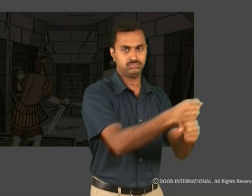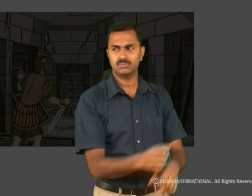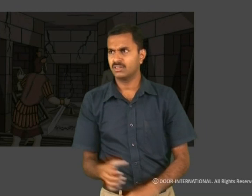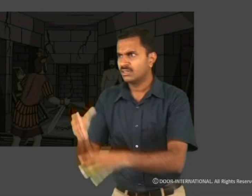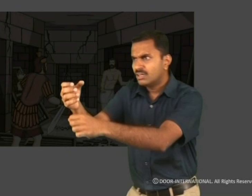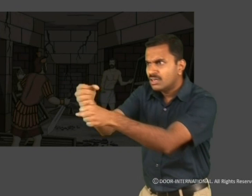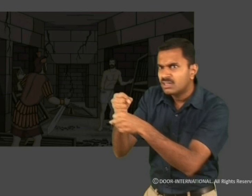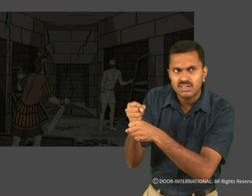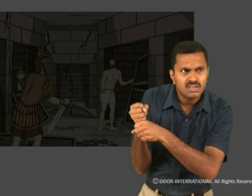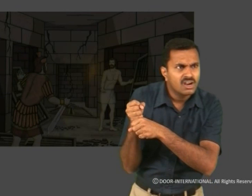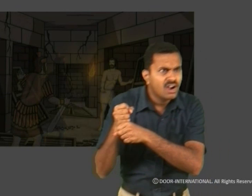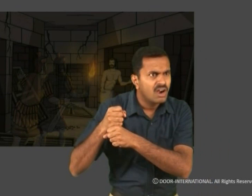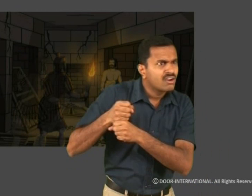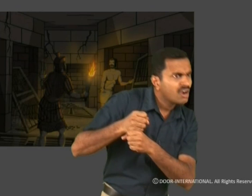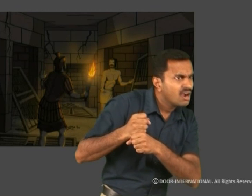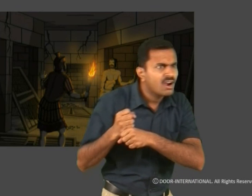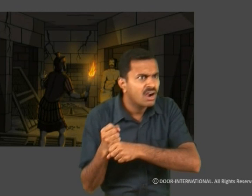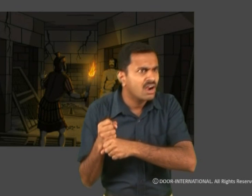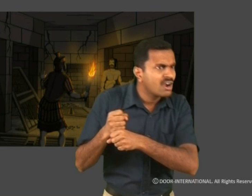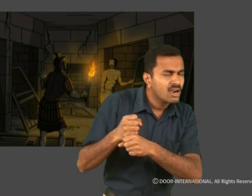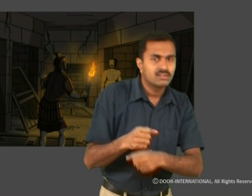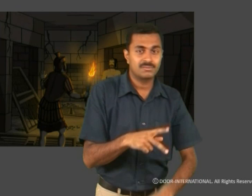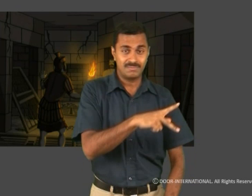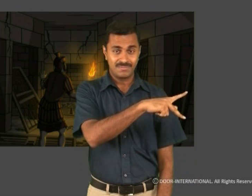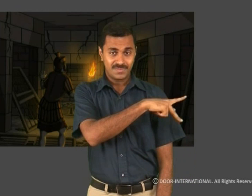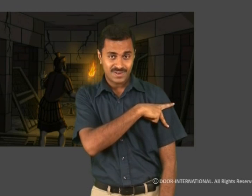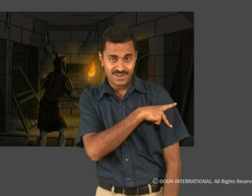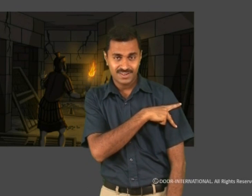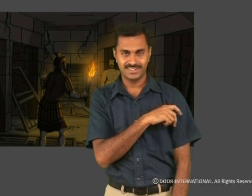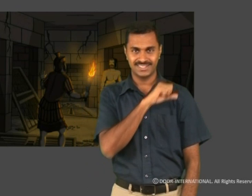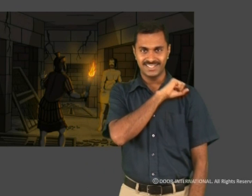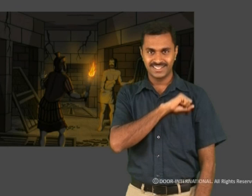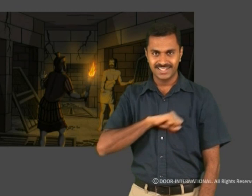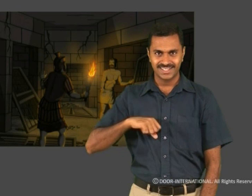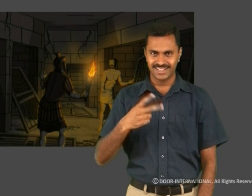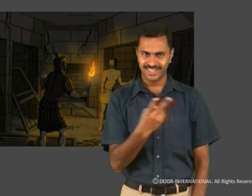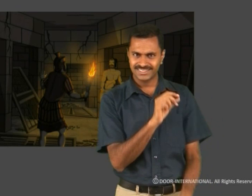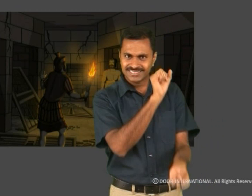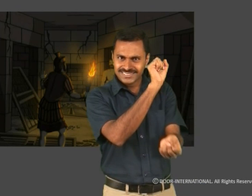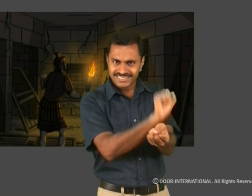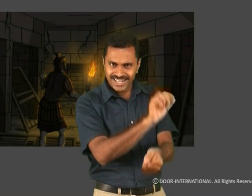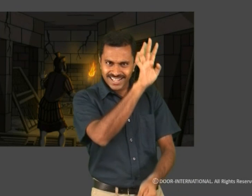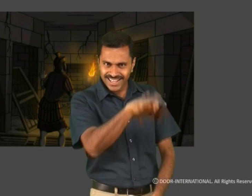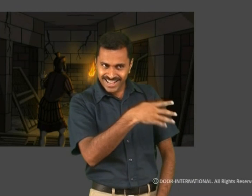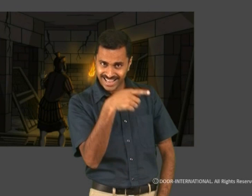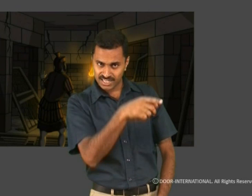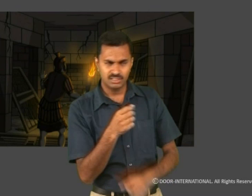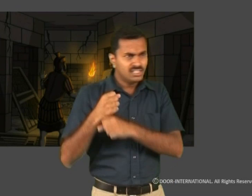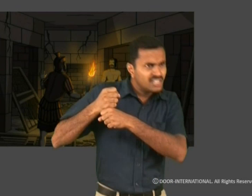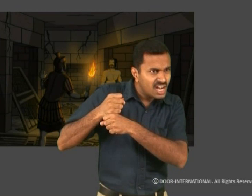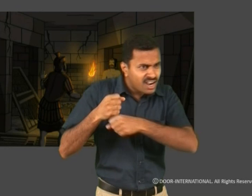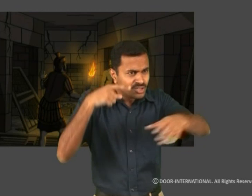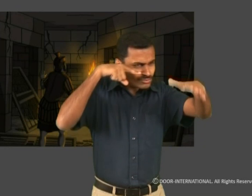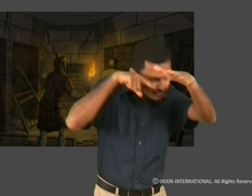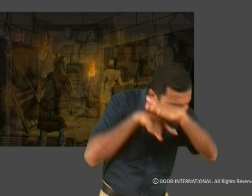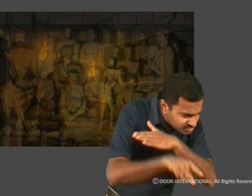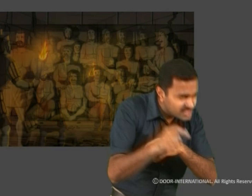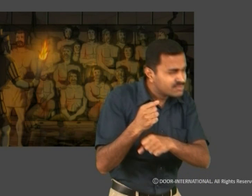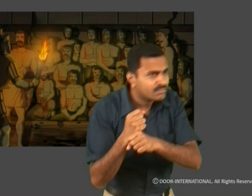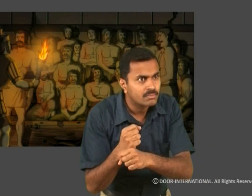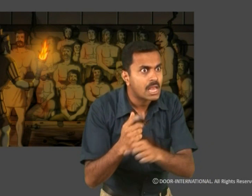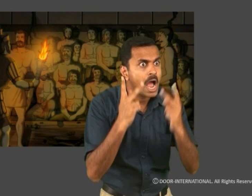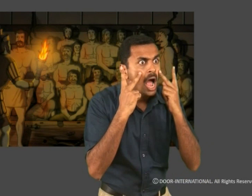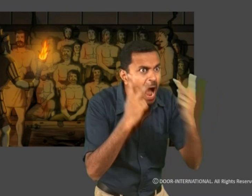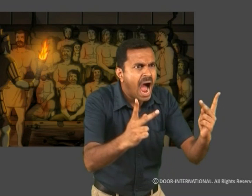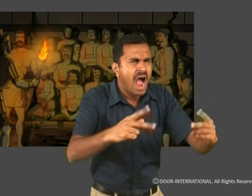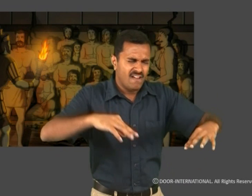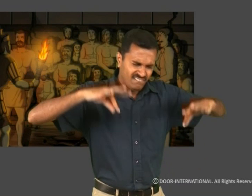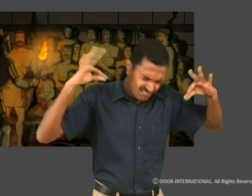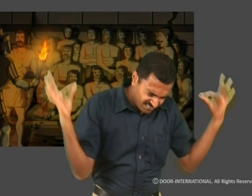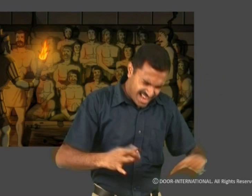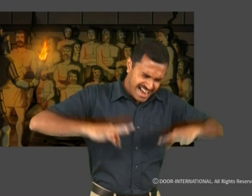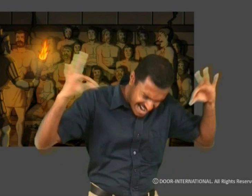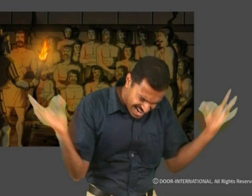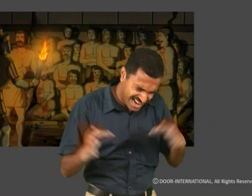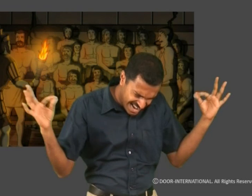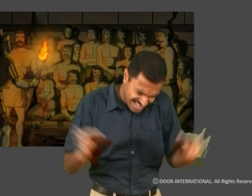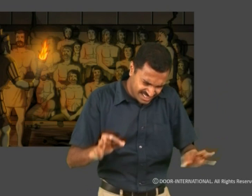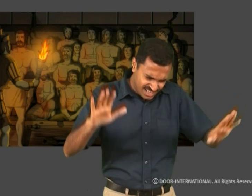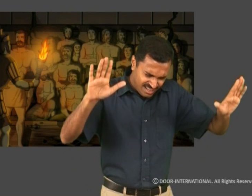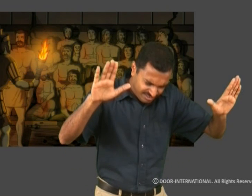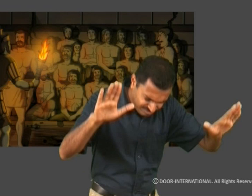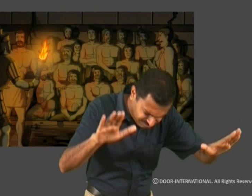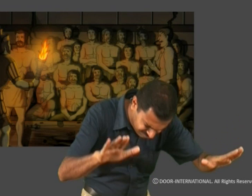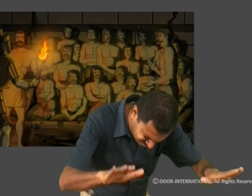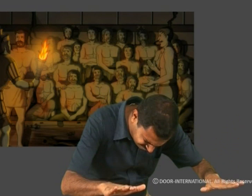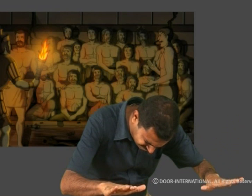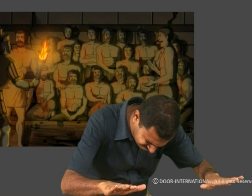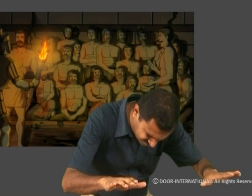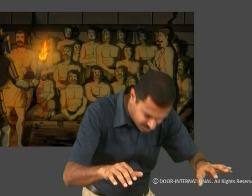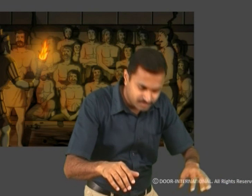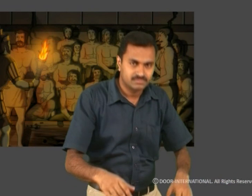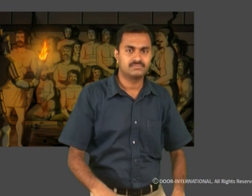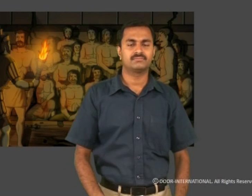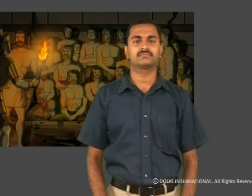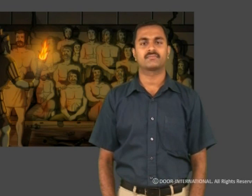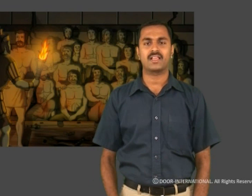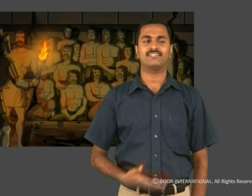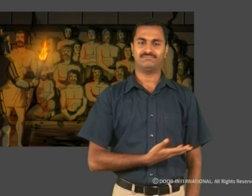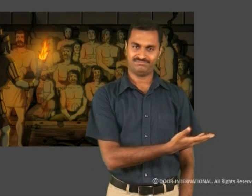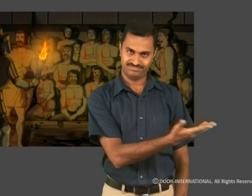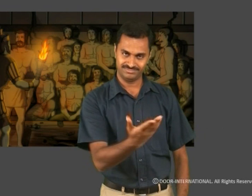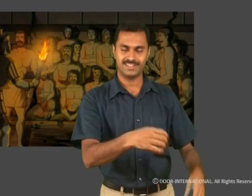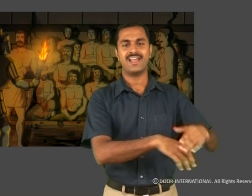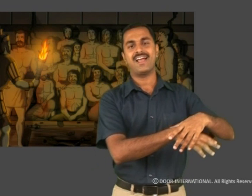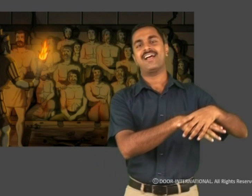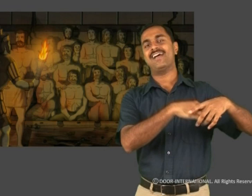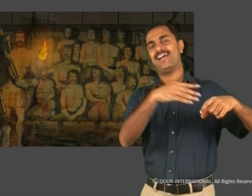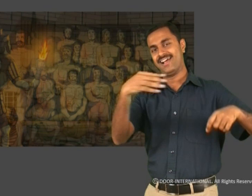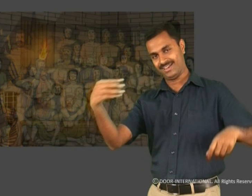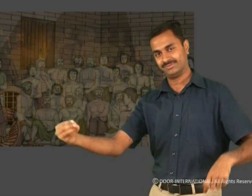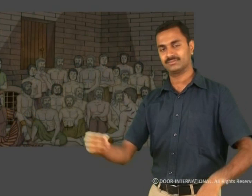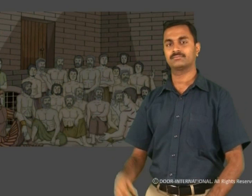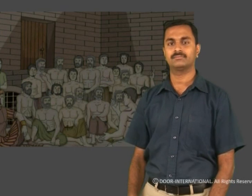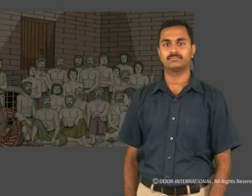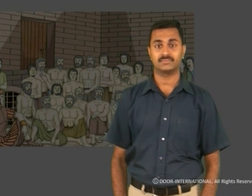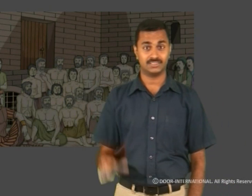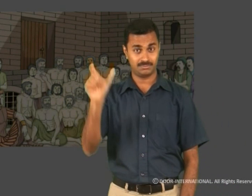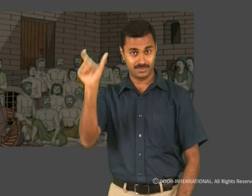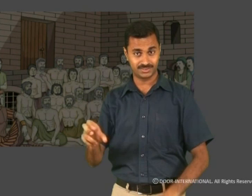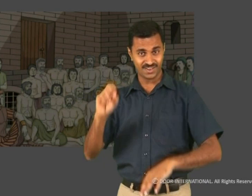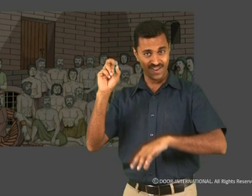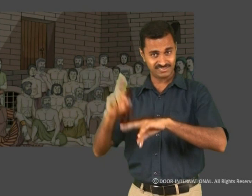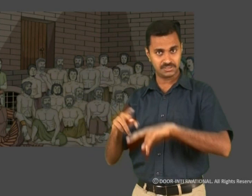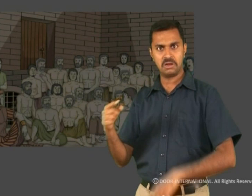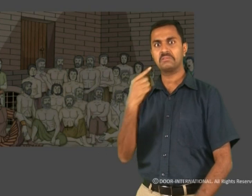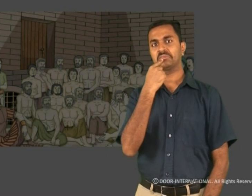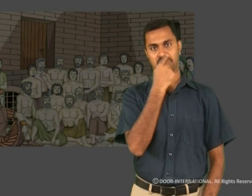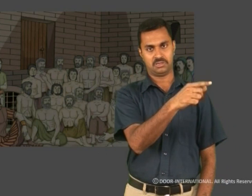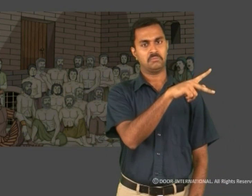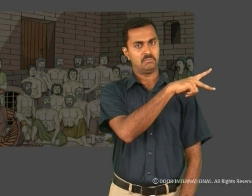Calling for lights, the jailer rushed in and fell trembling before Paul and Silas.